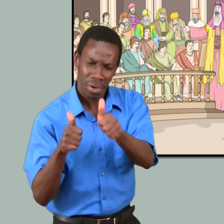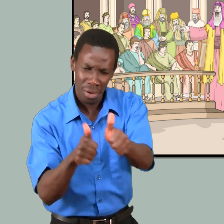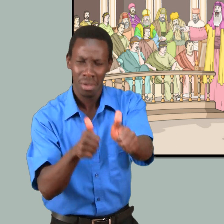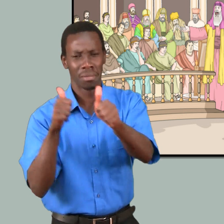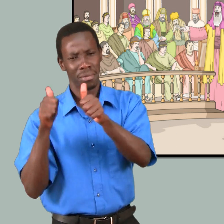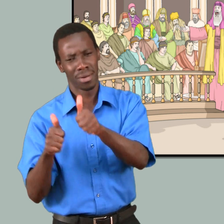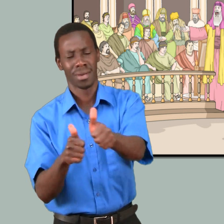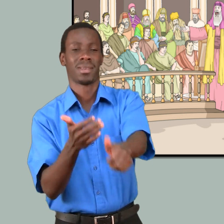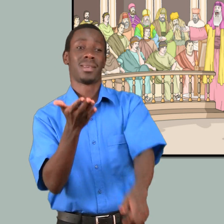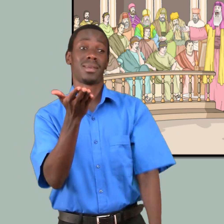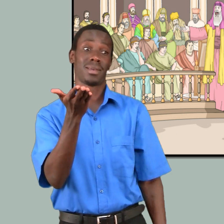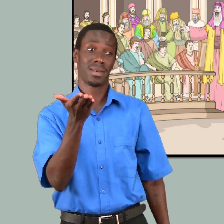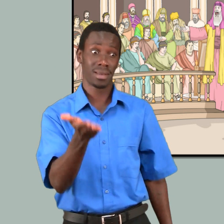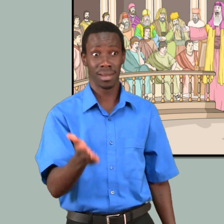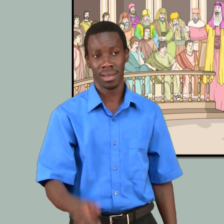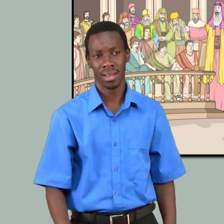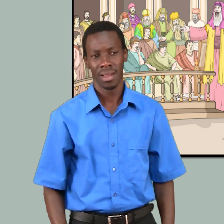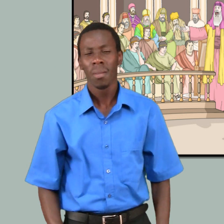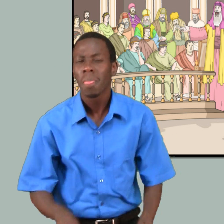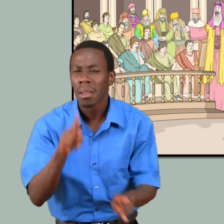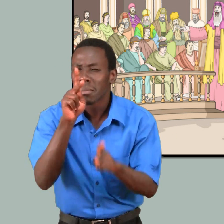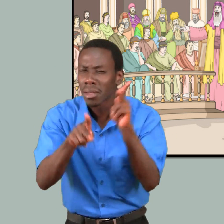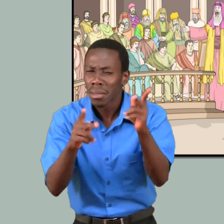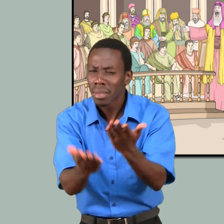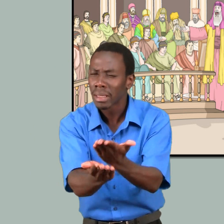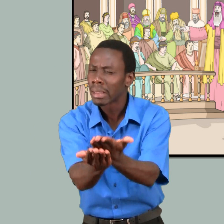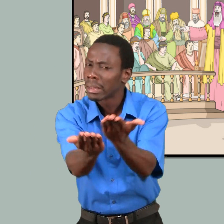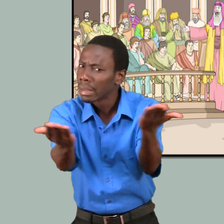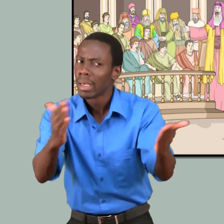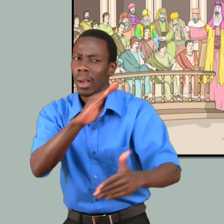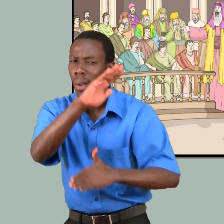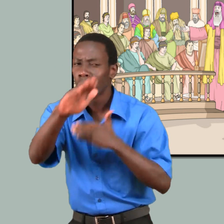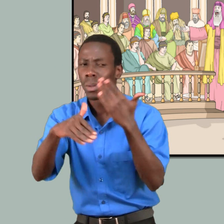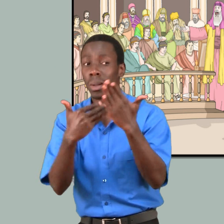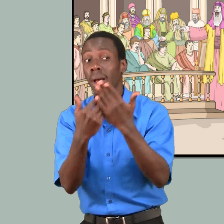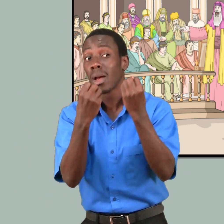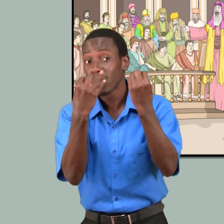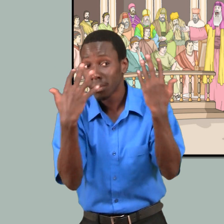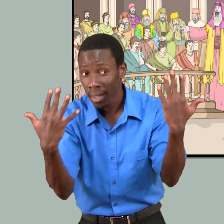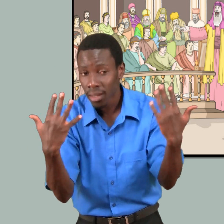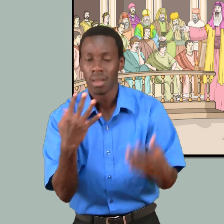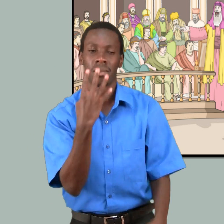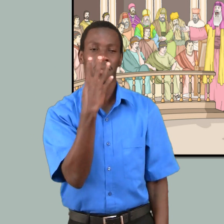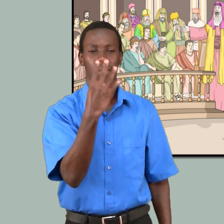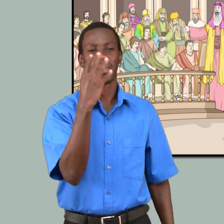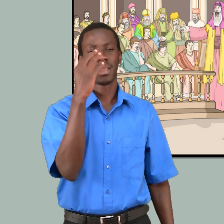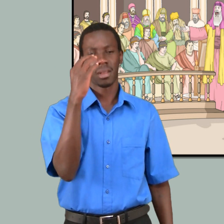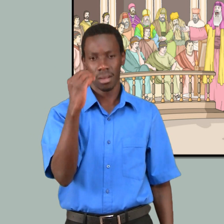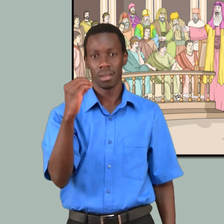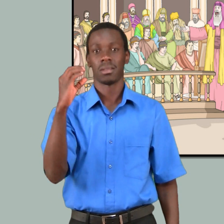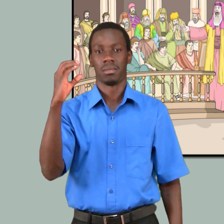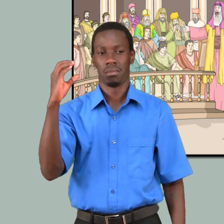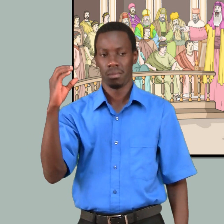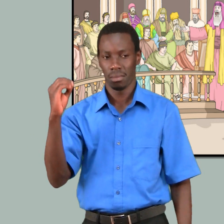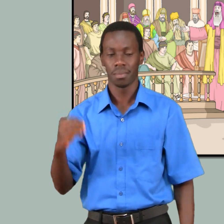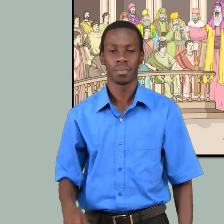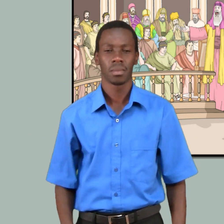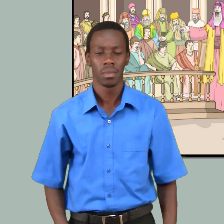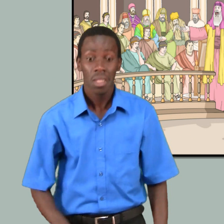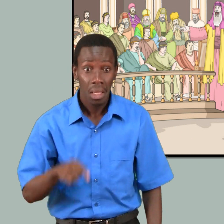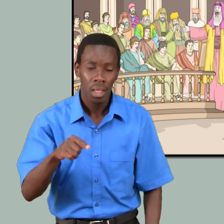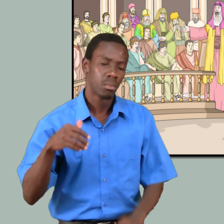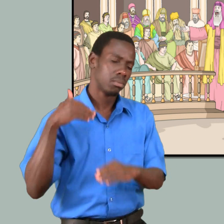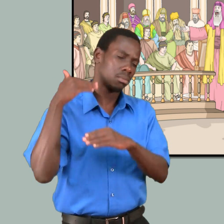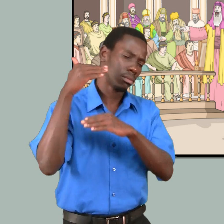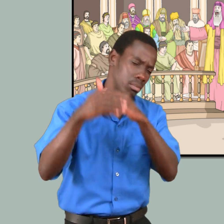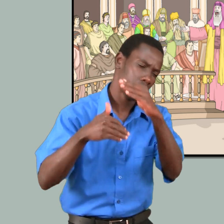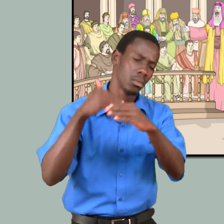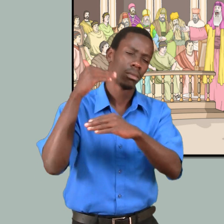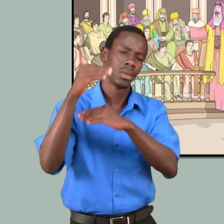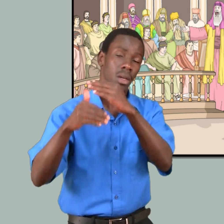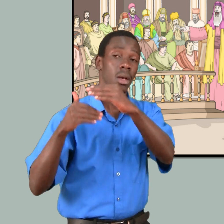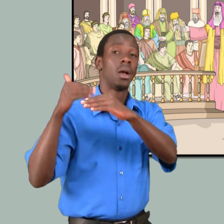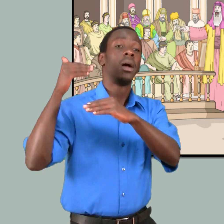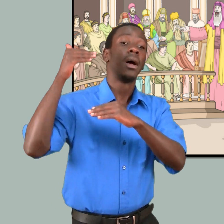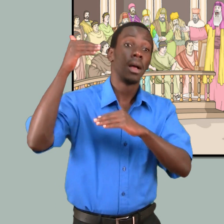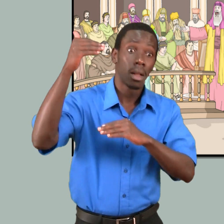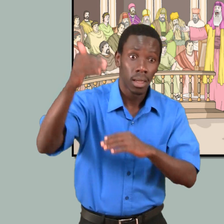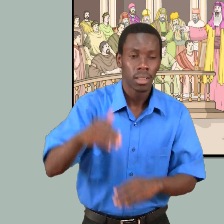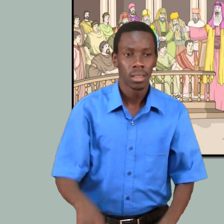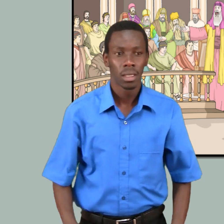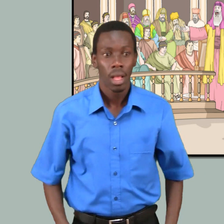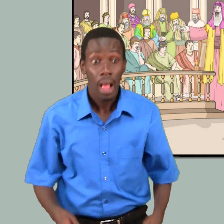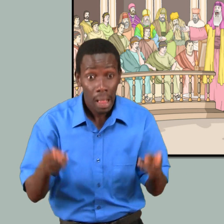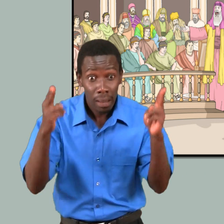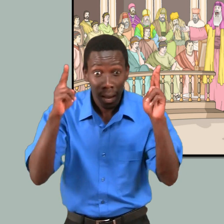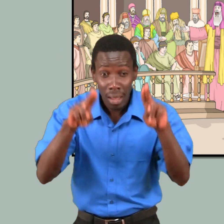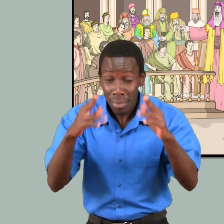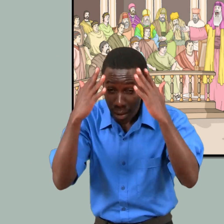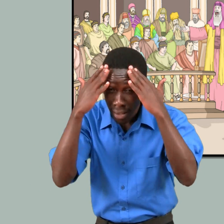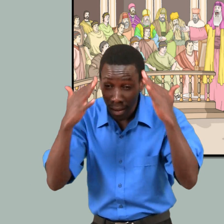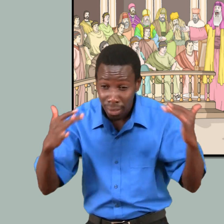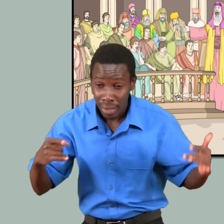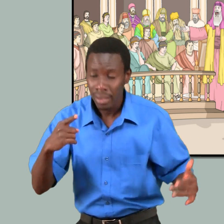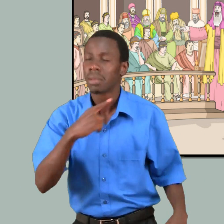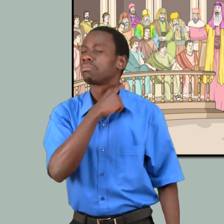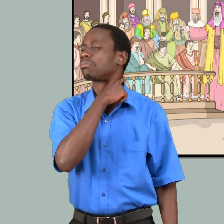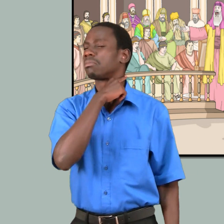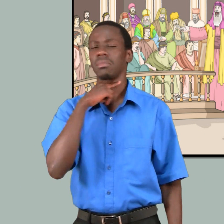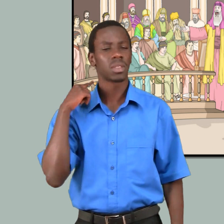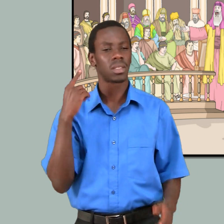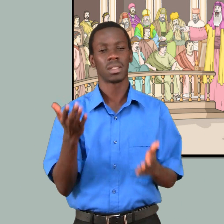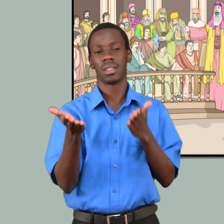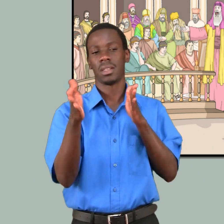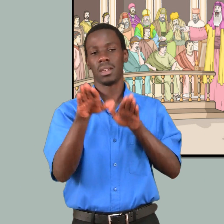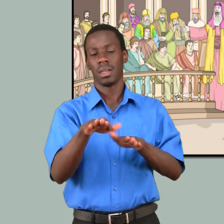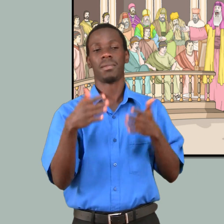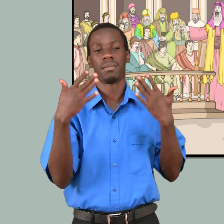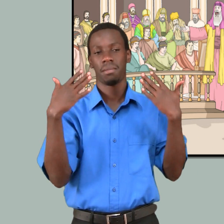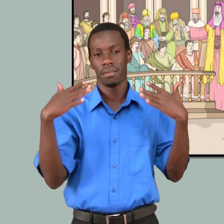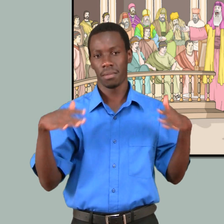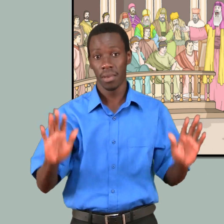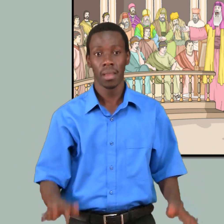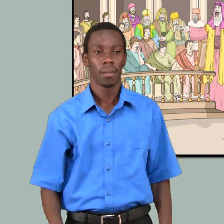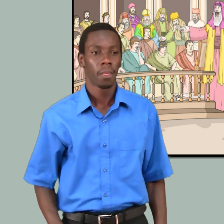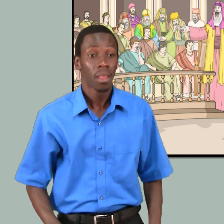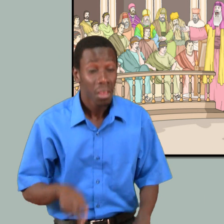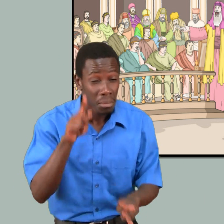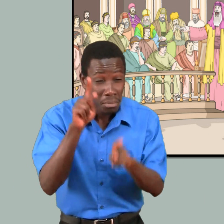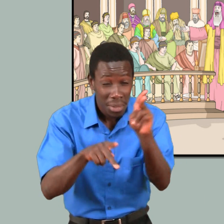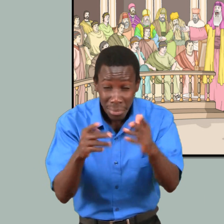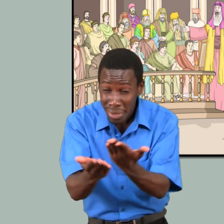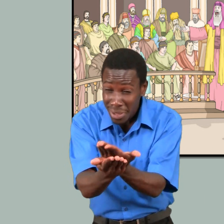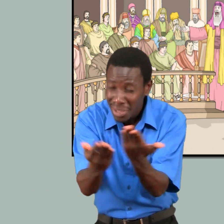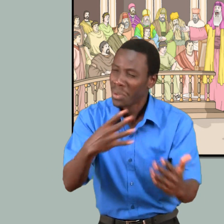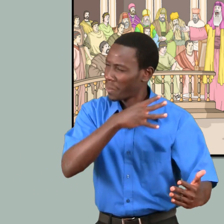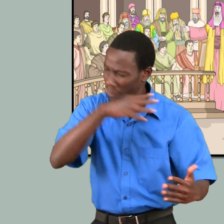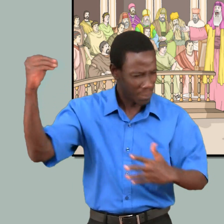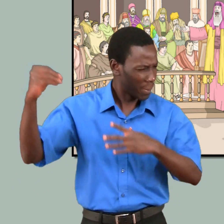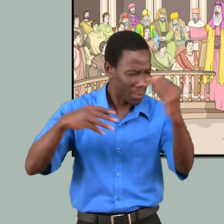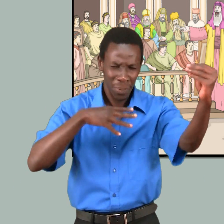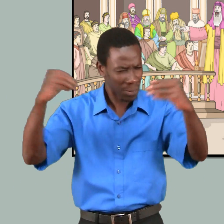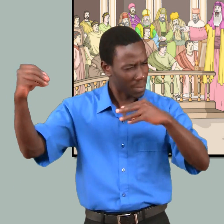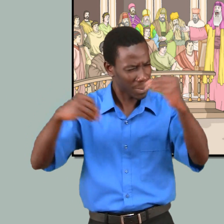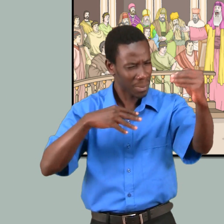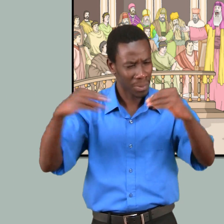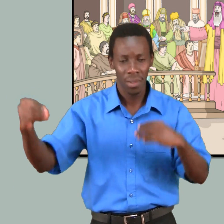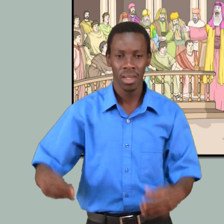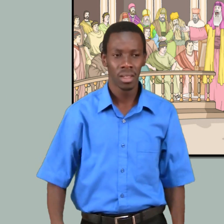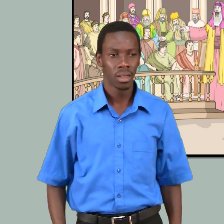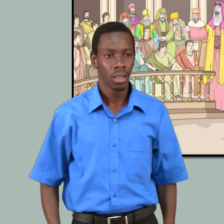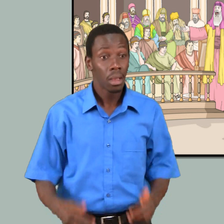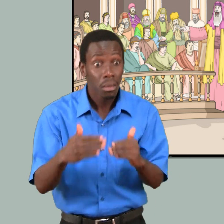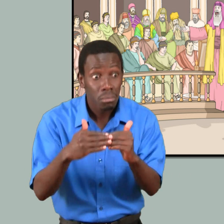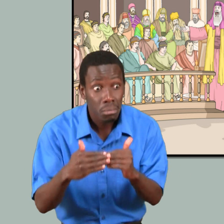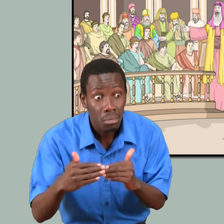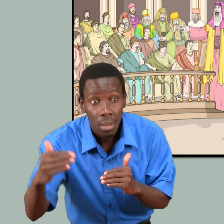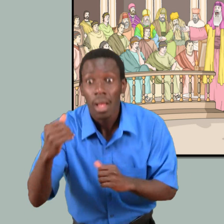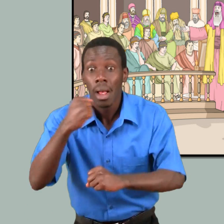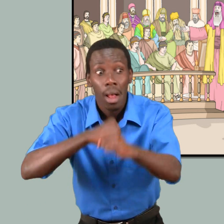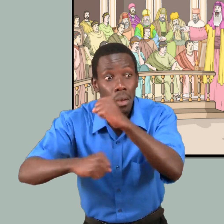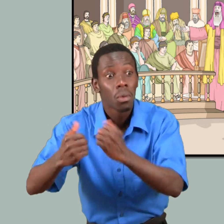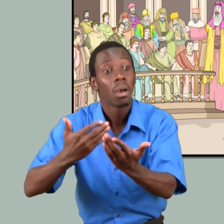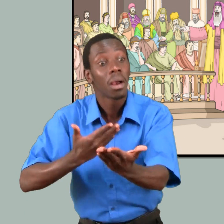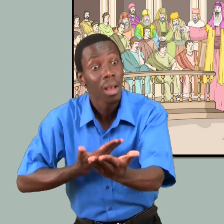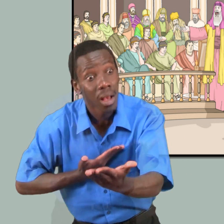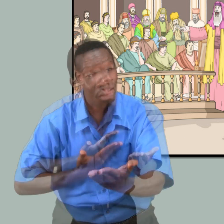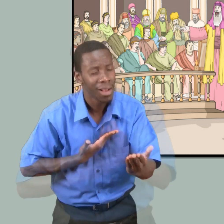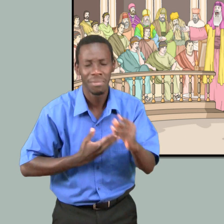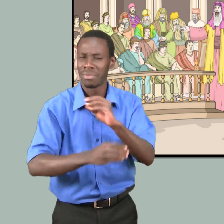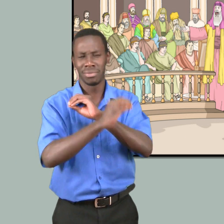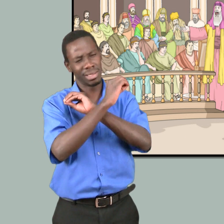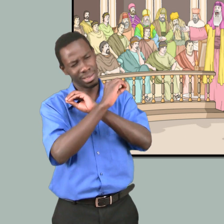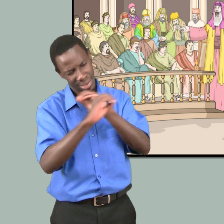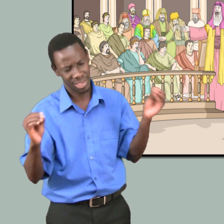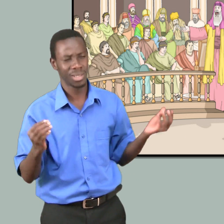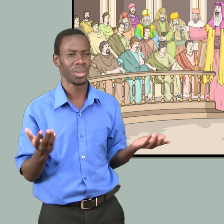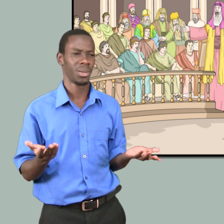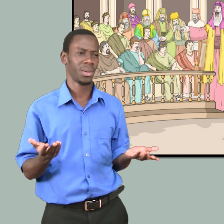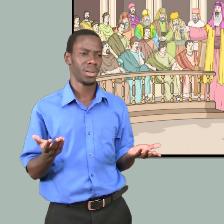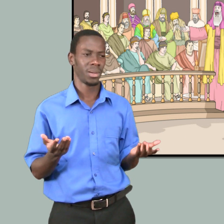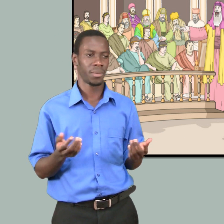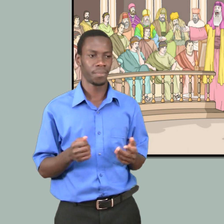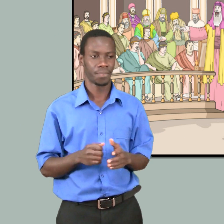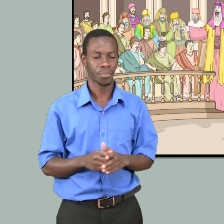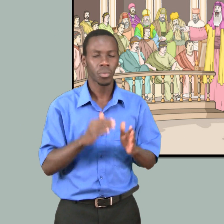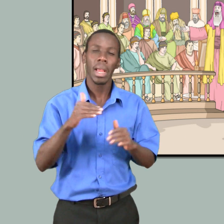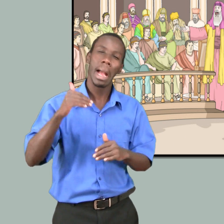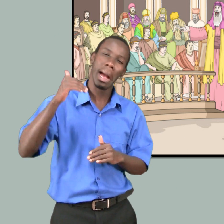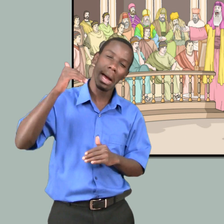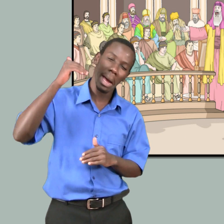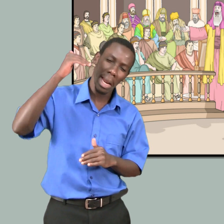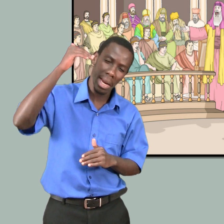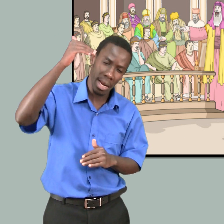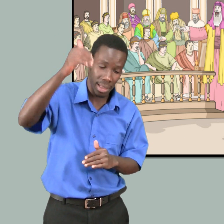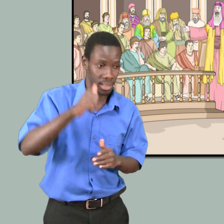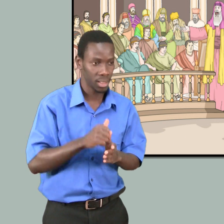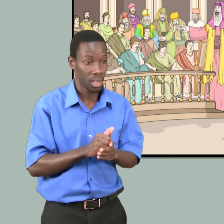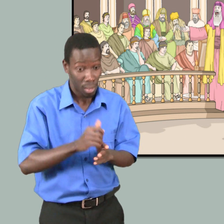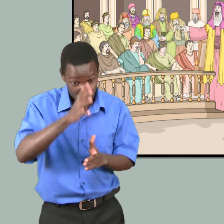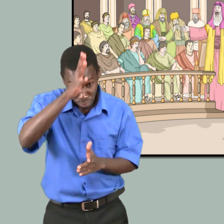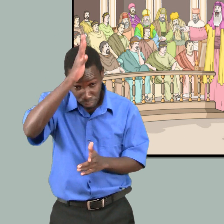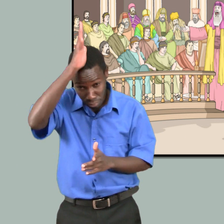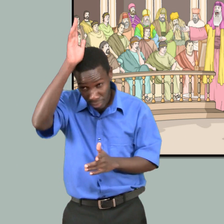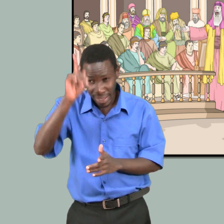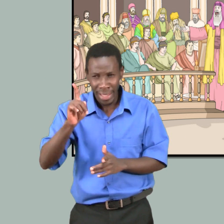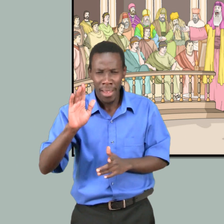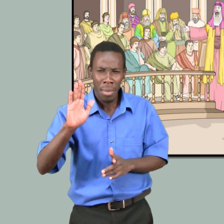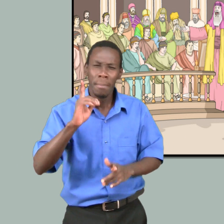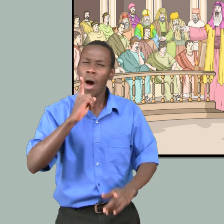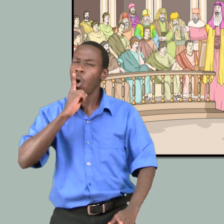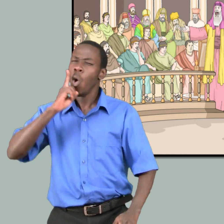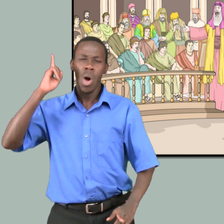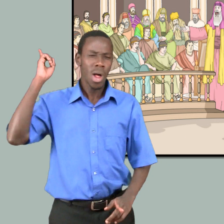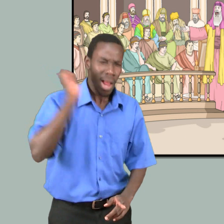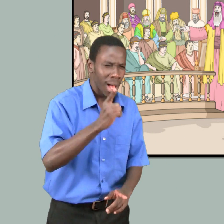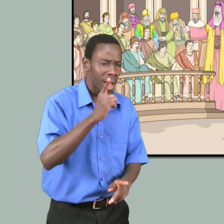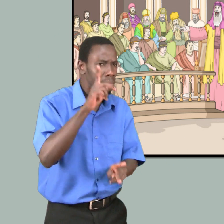Some time ago Theudas rose up, claiming to be somebody, and about four hundred men joined him.